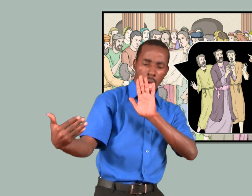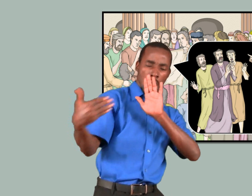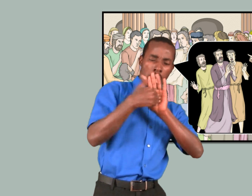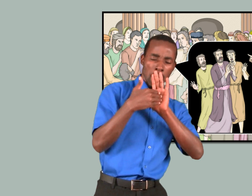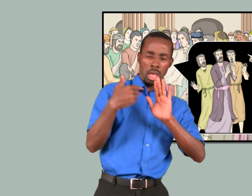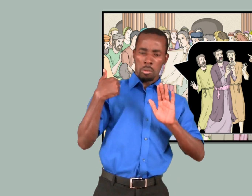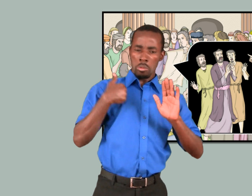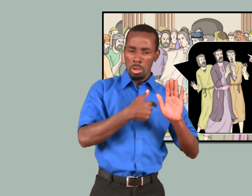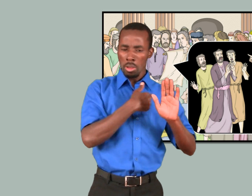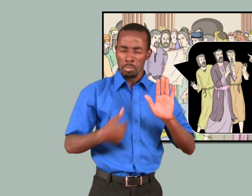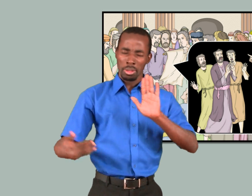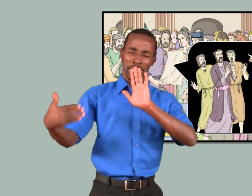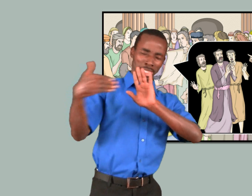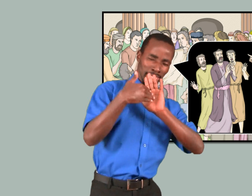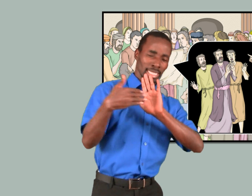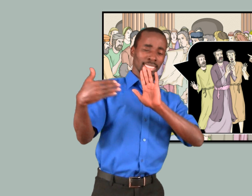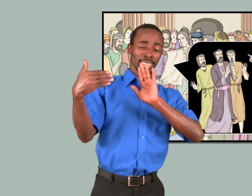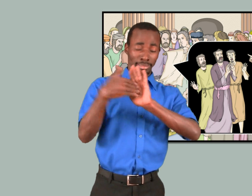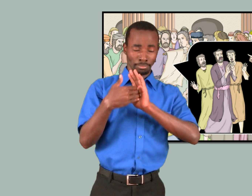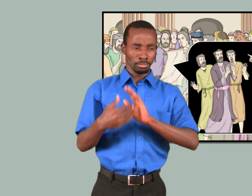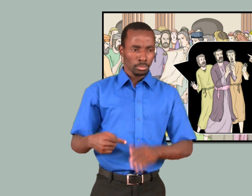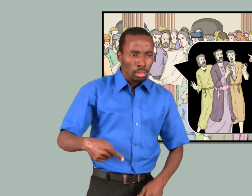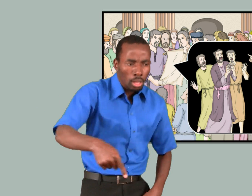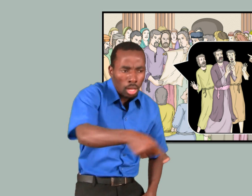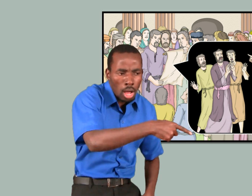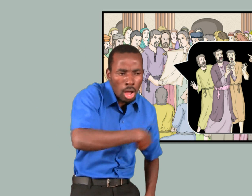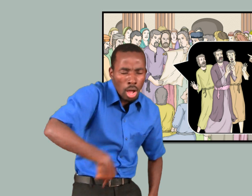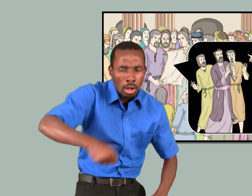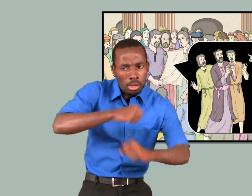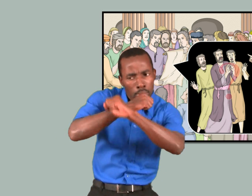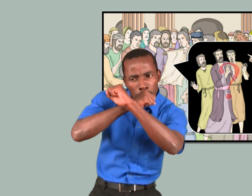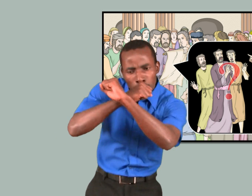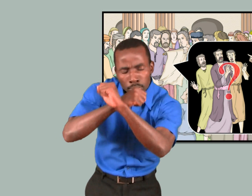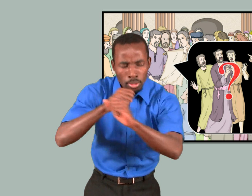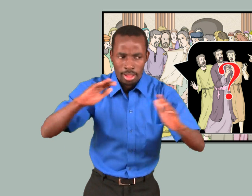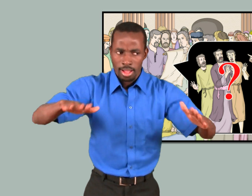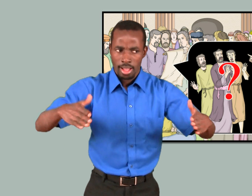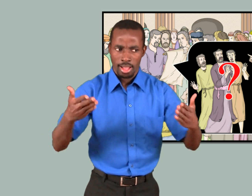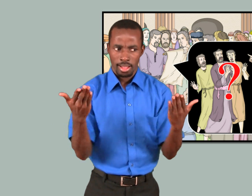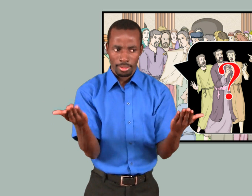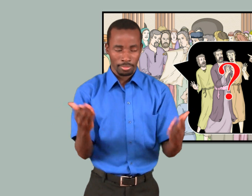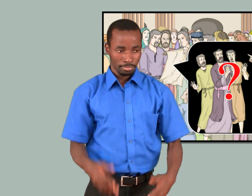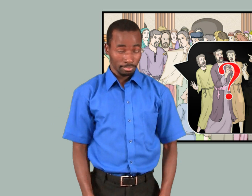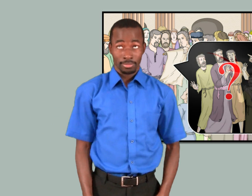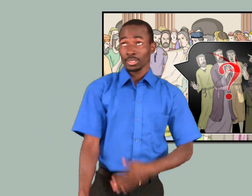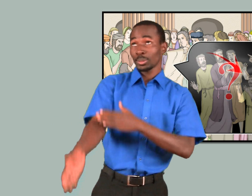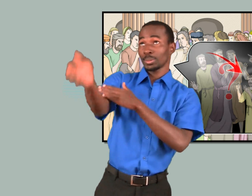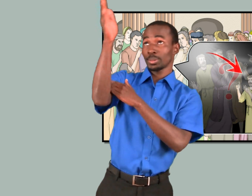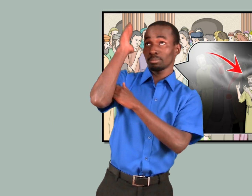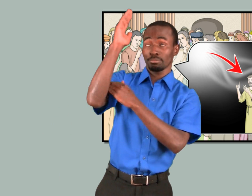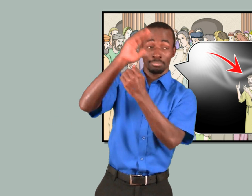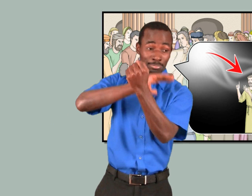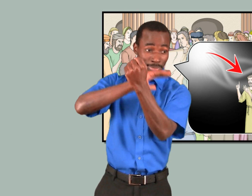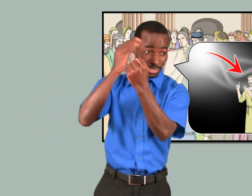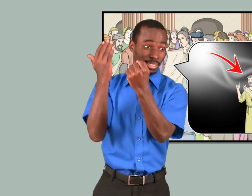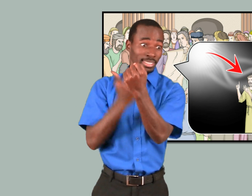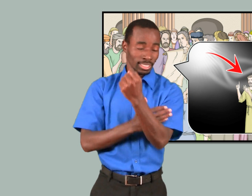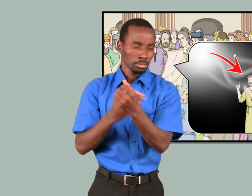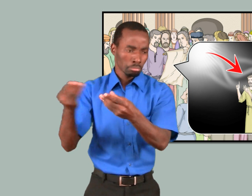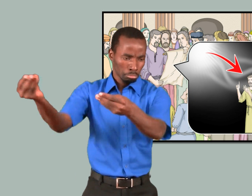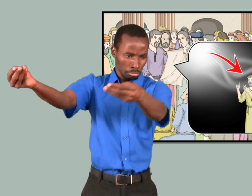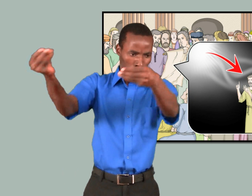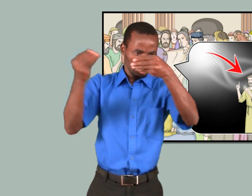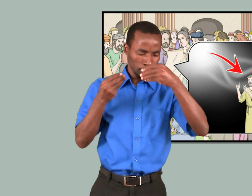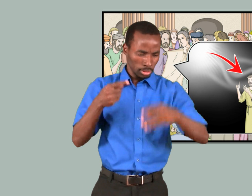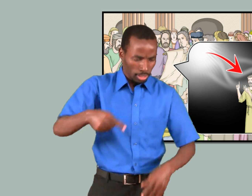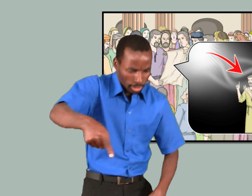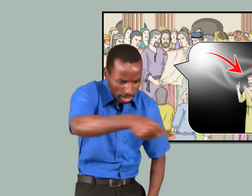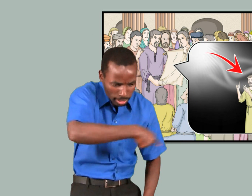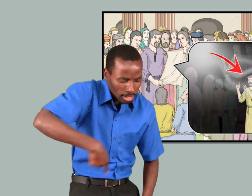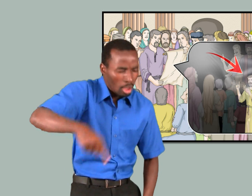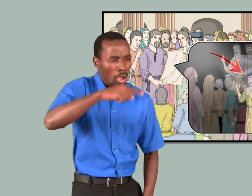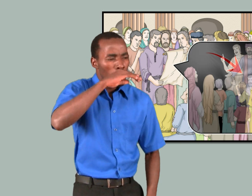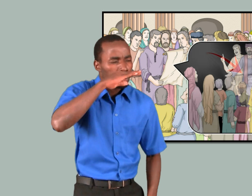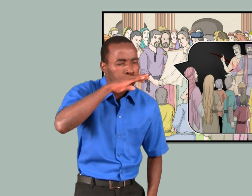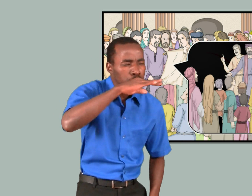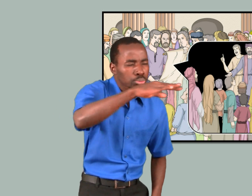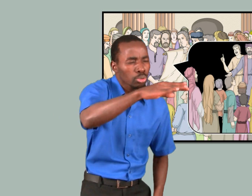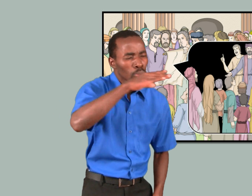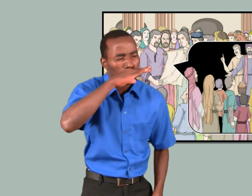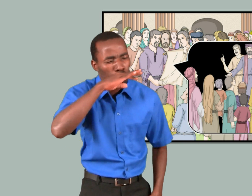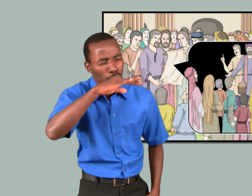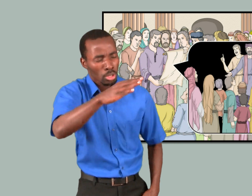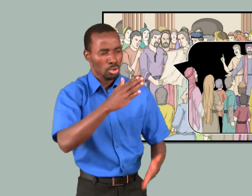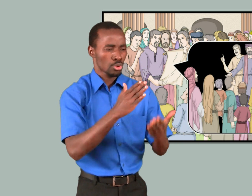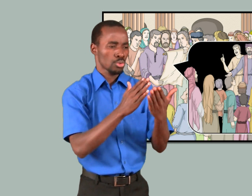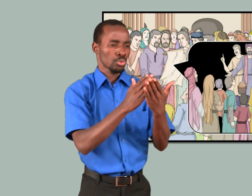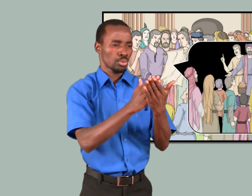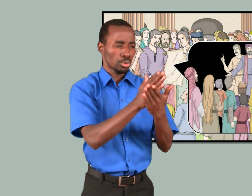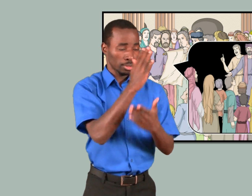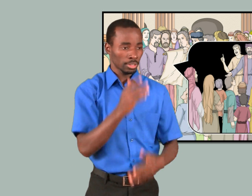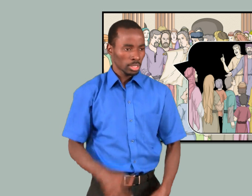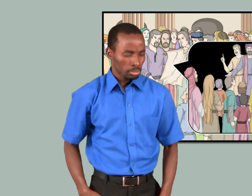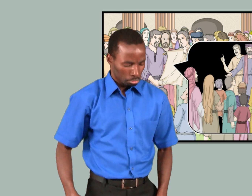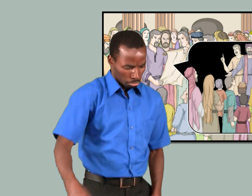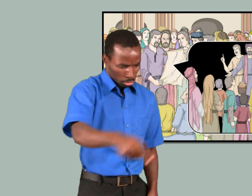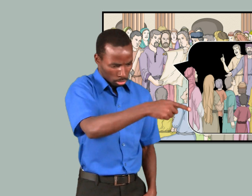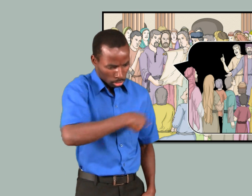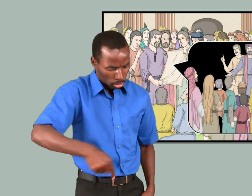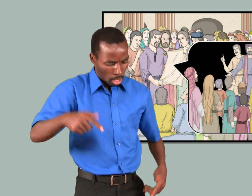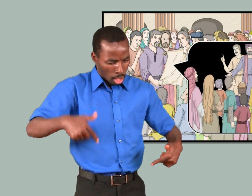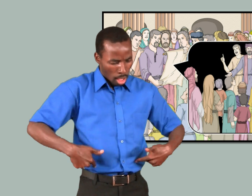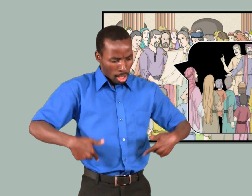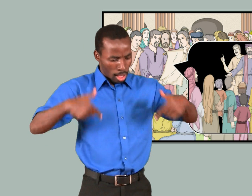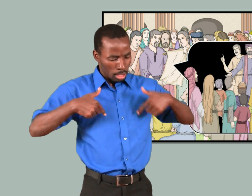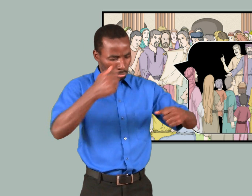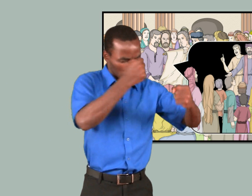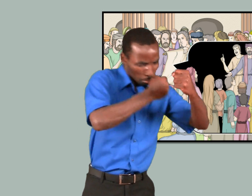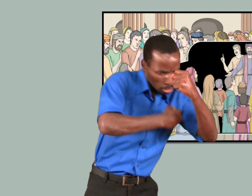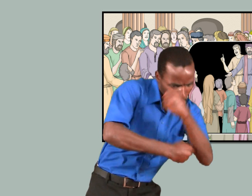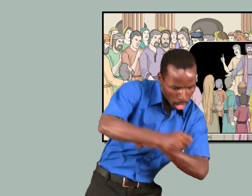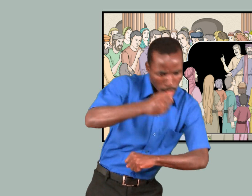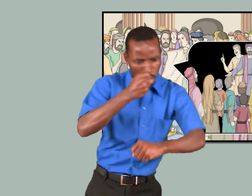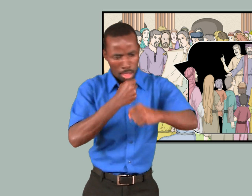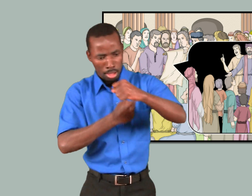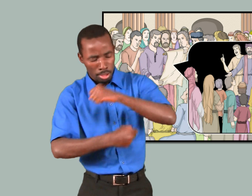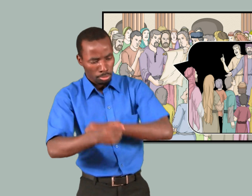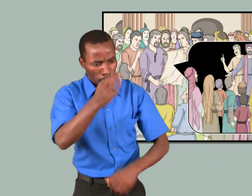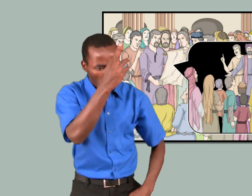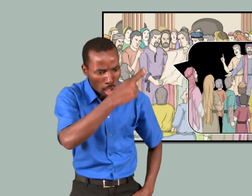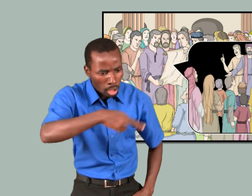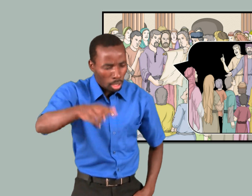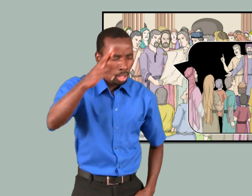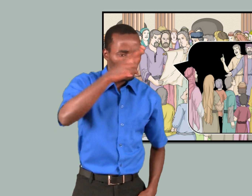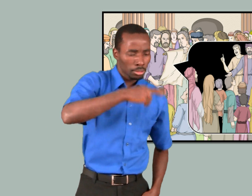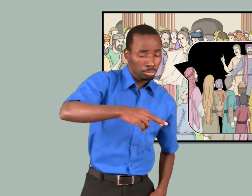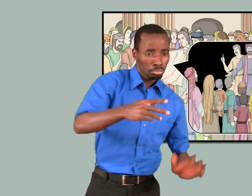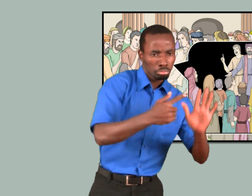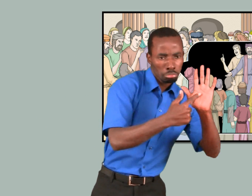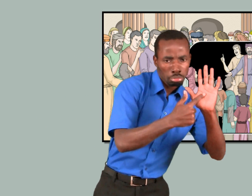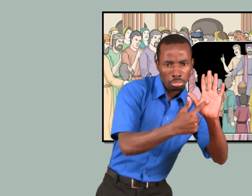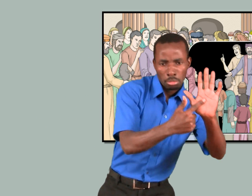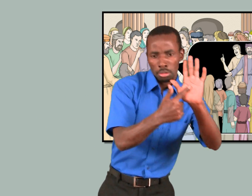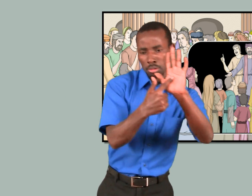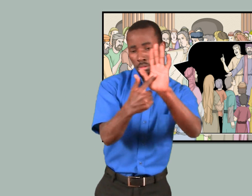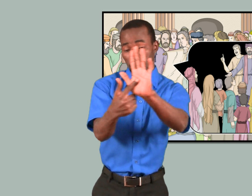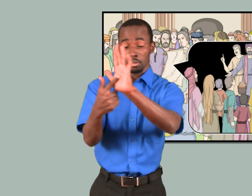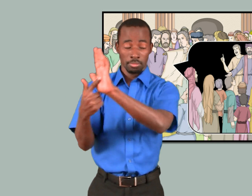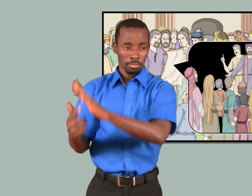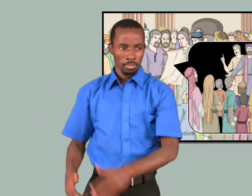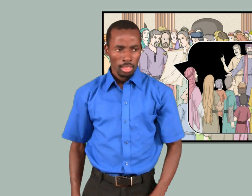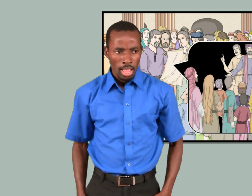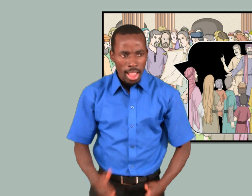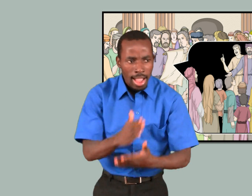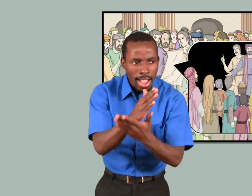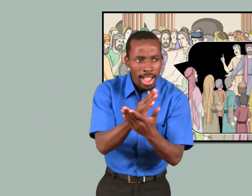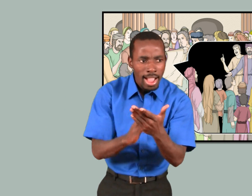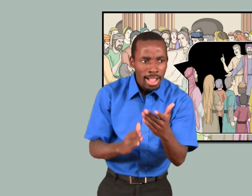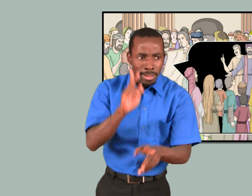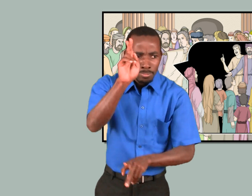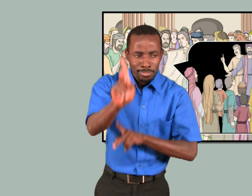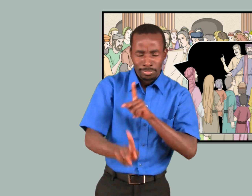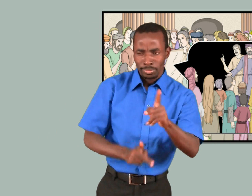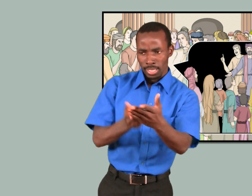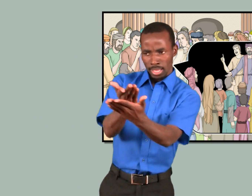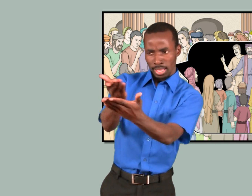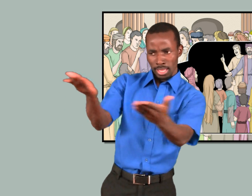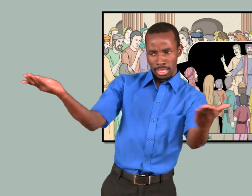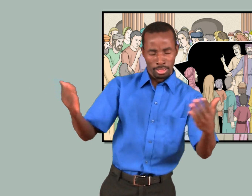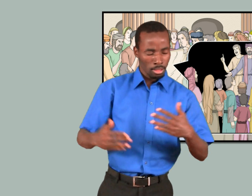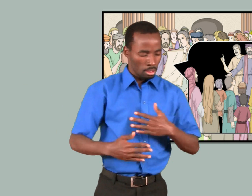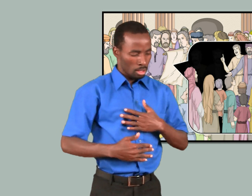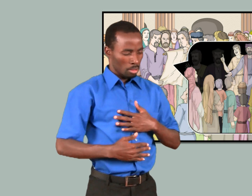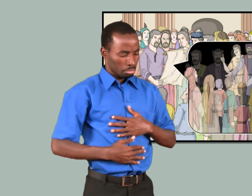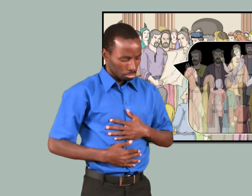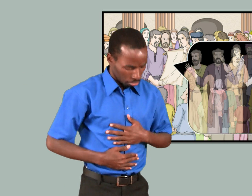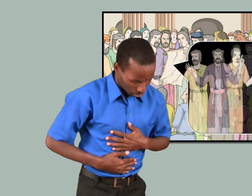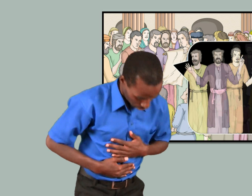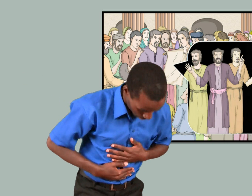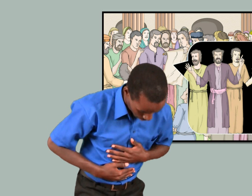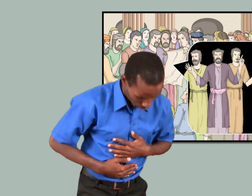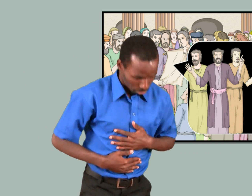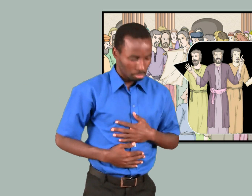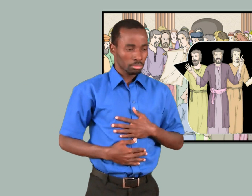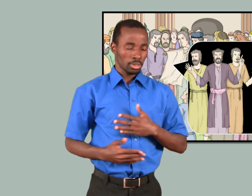with the weapons of righteousness in the right hand and in the left;